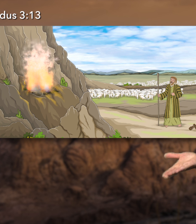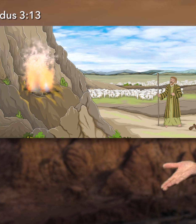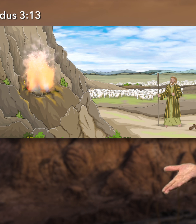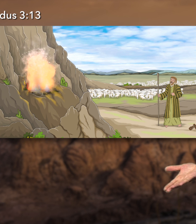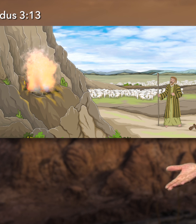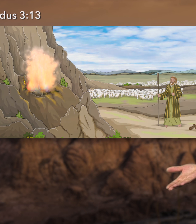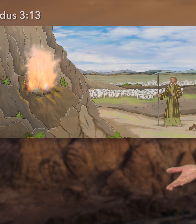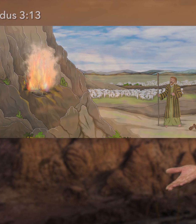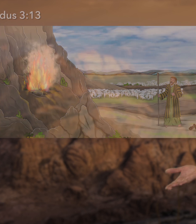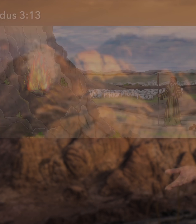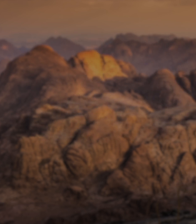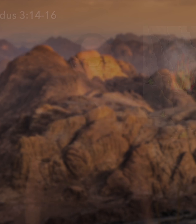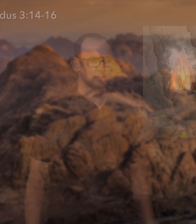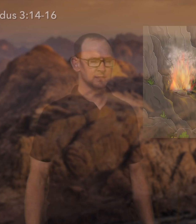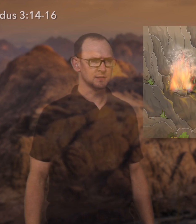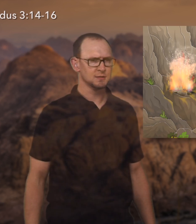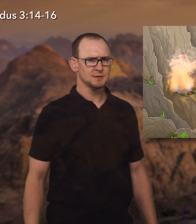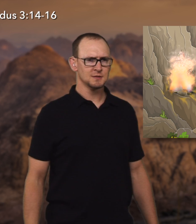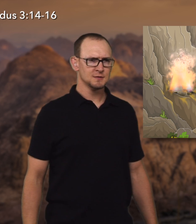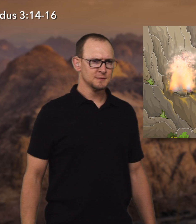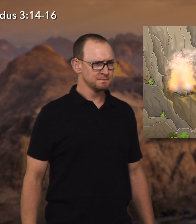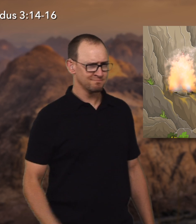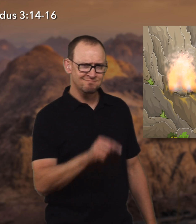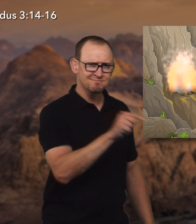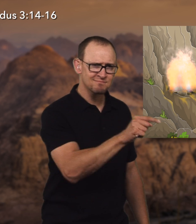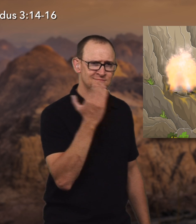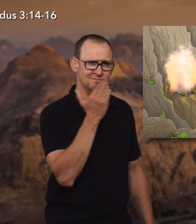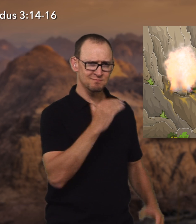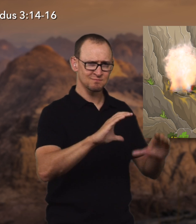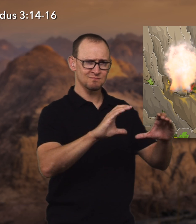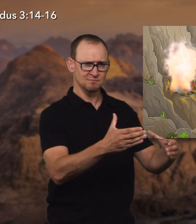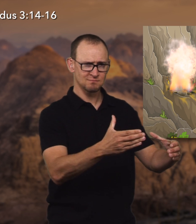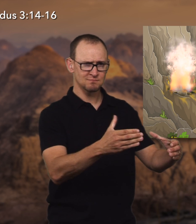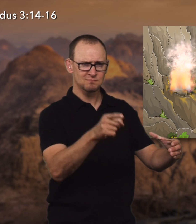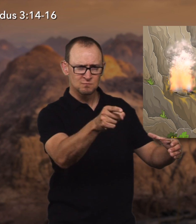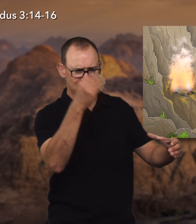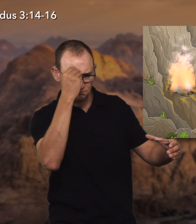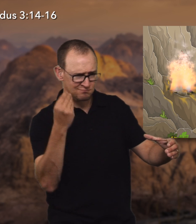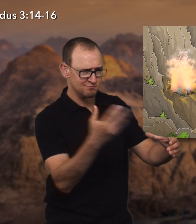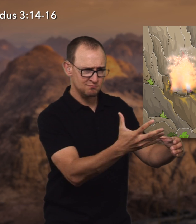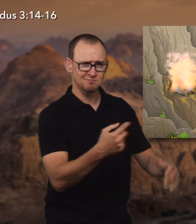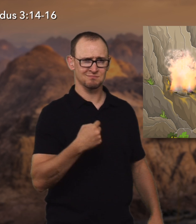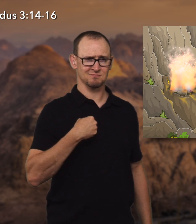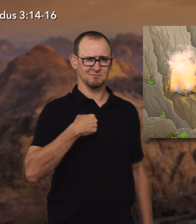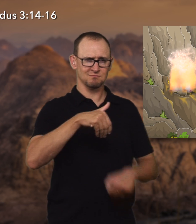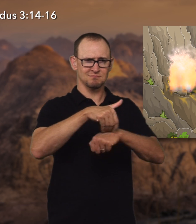God said to Moses, “I AM WHO I AM.